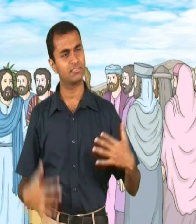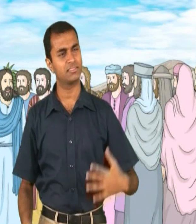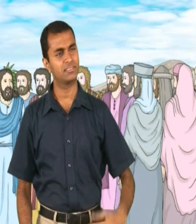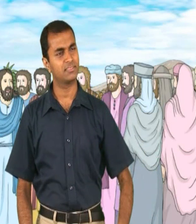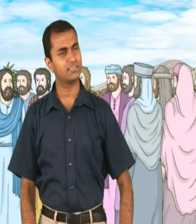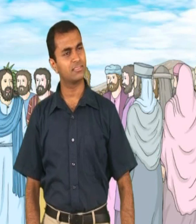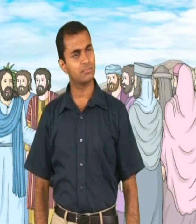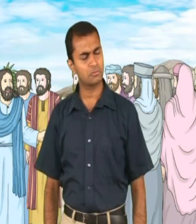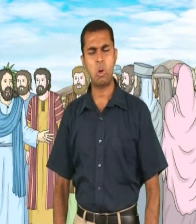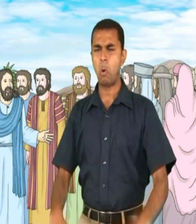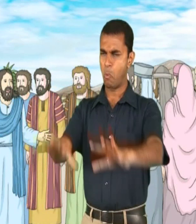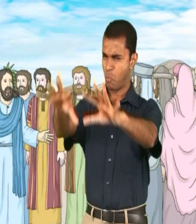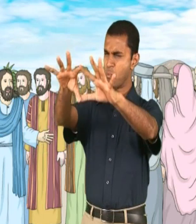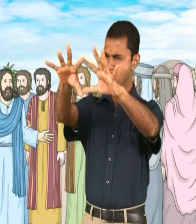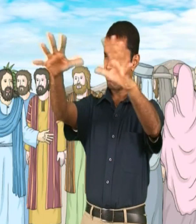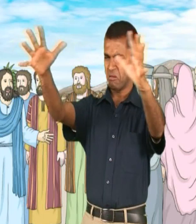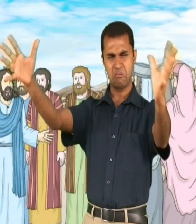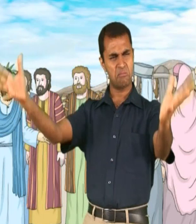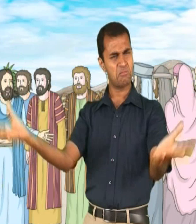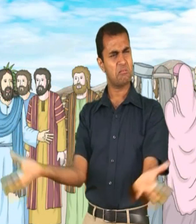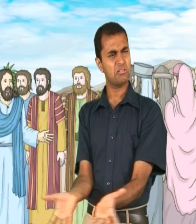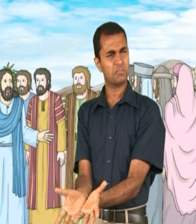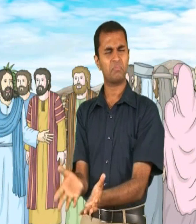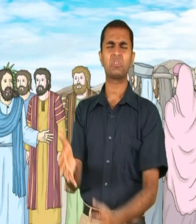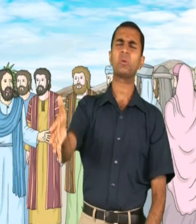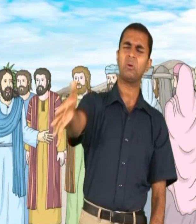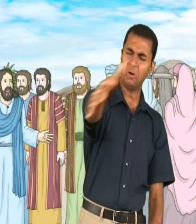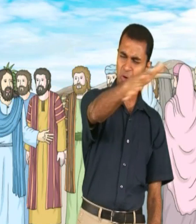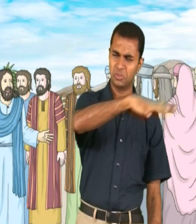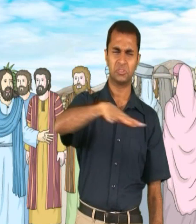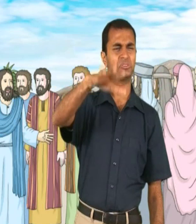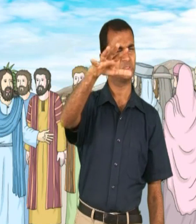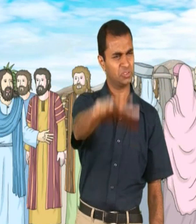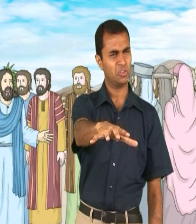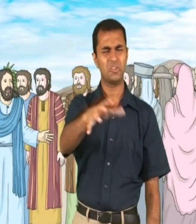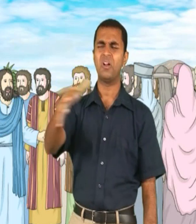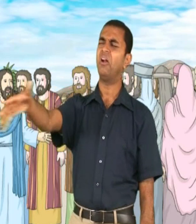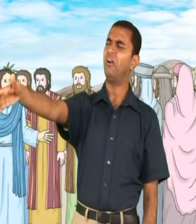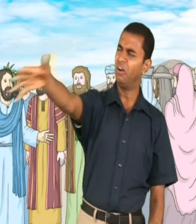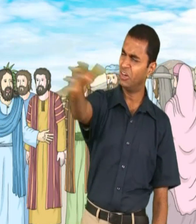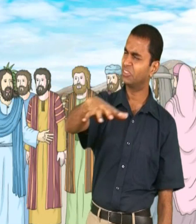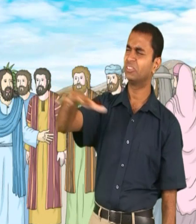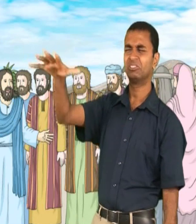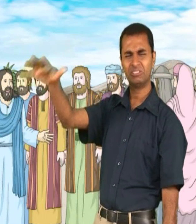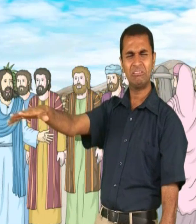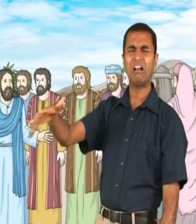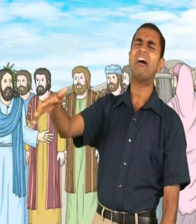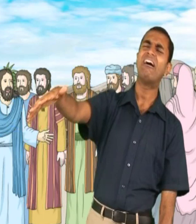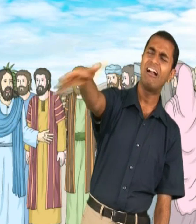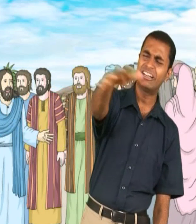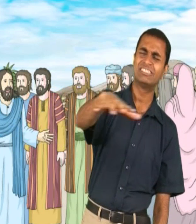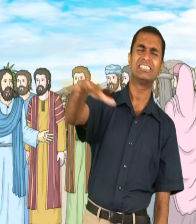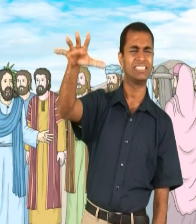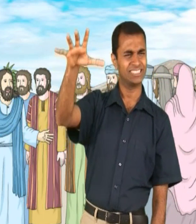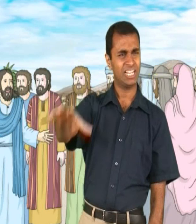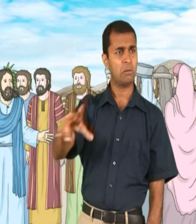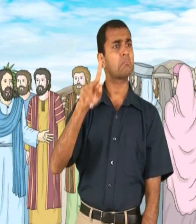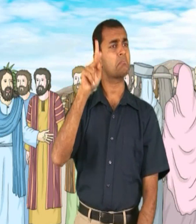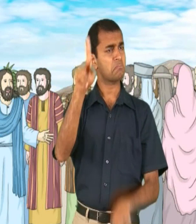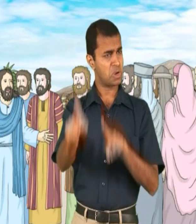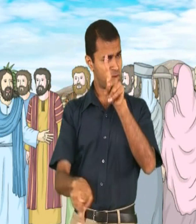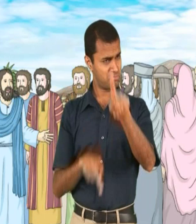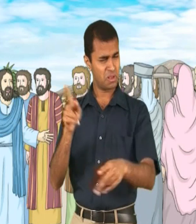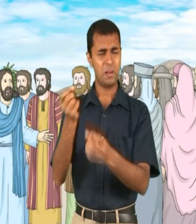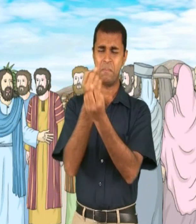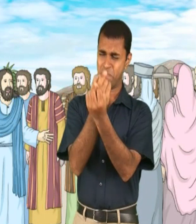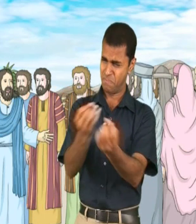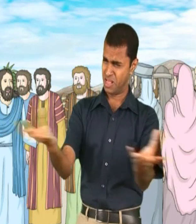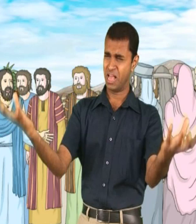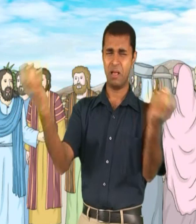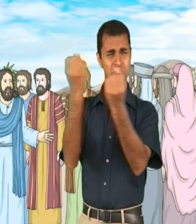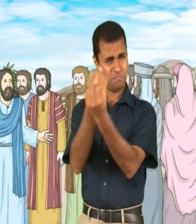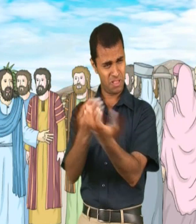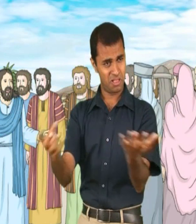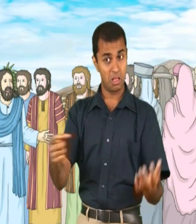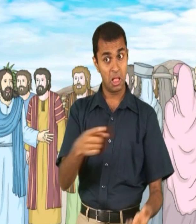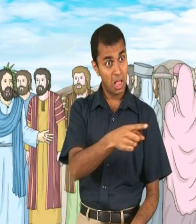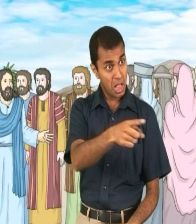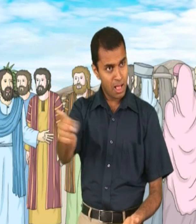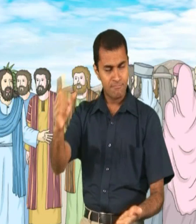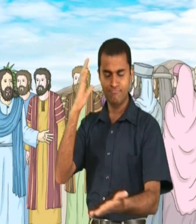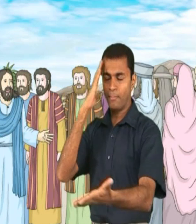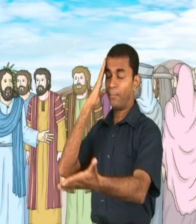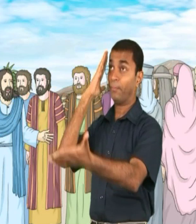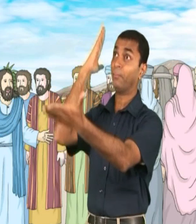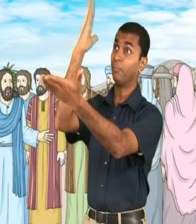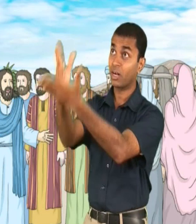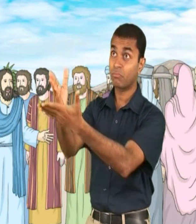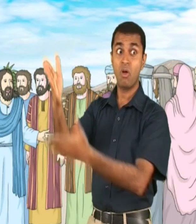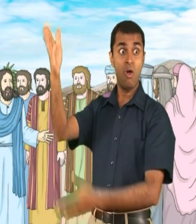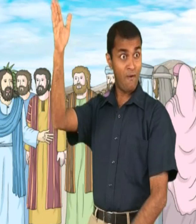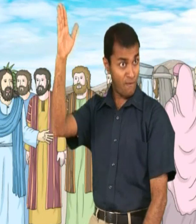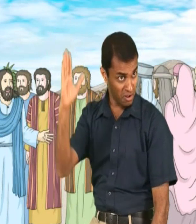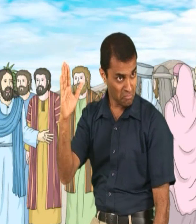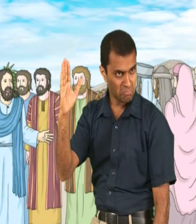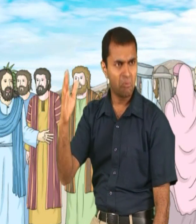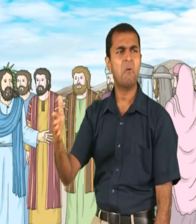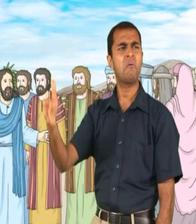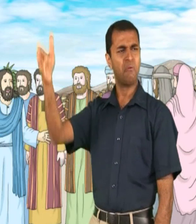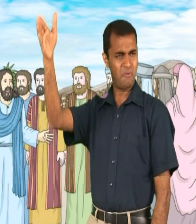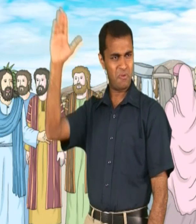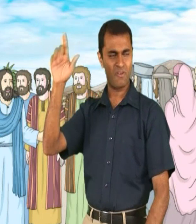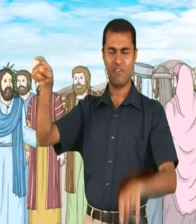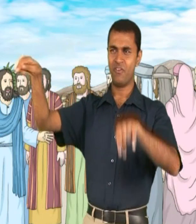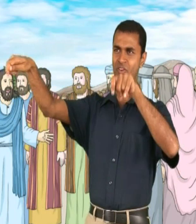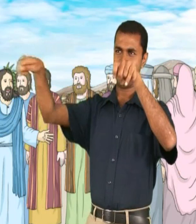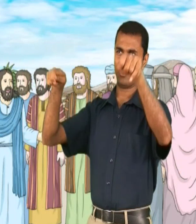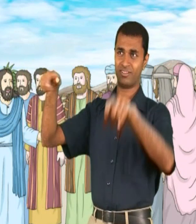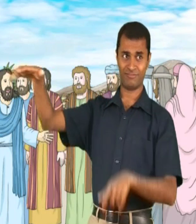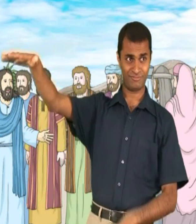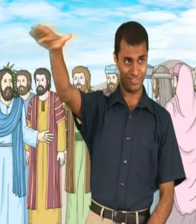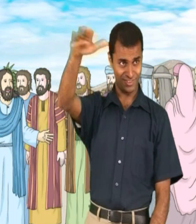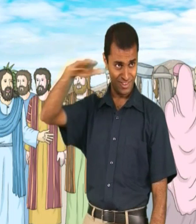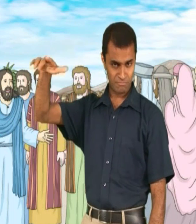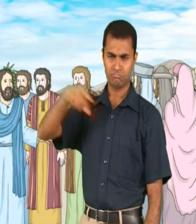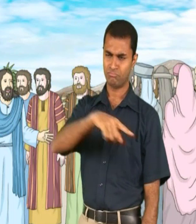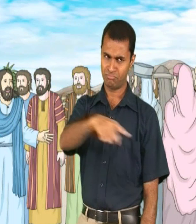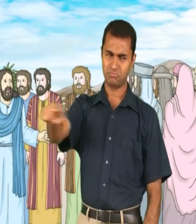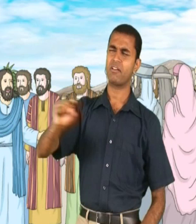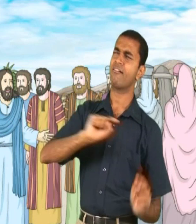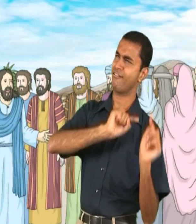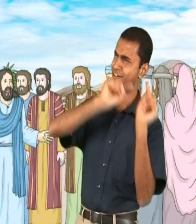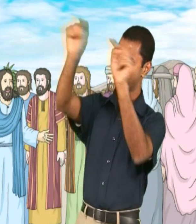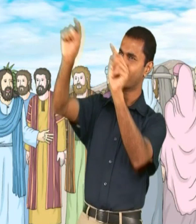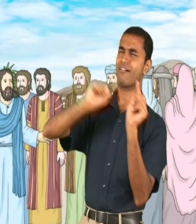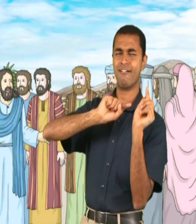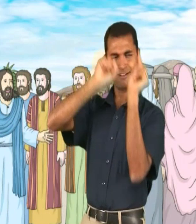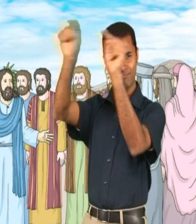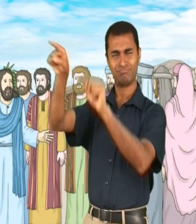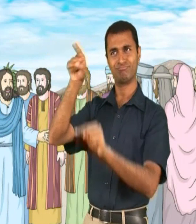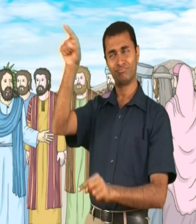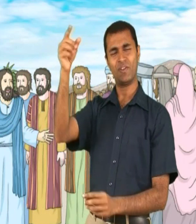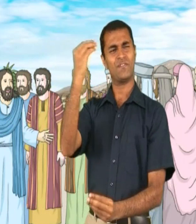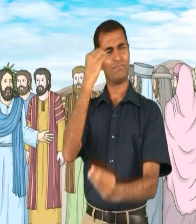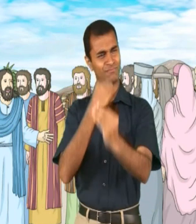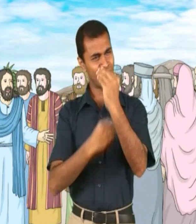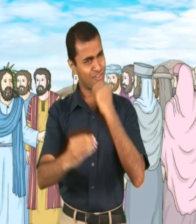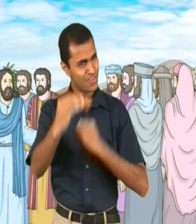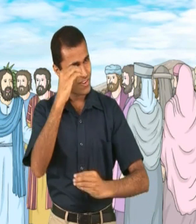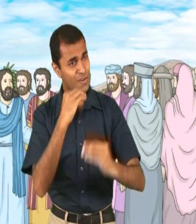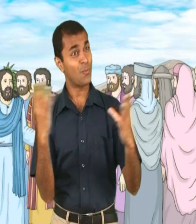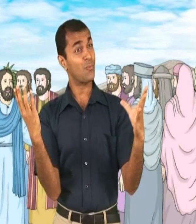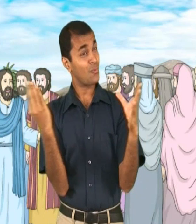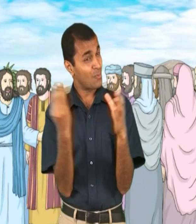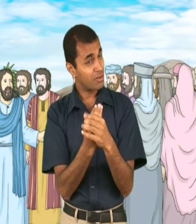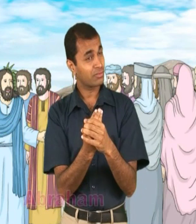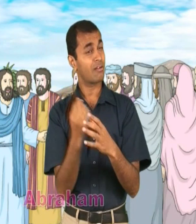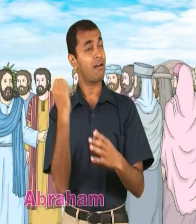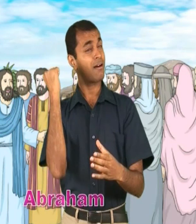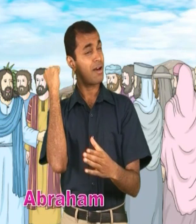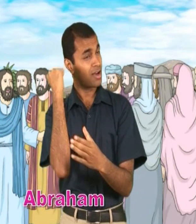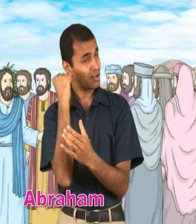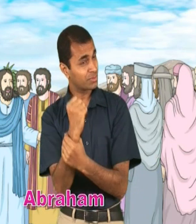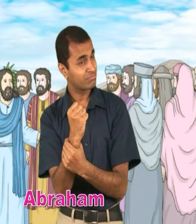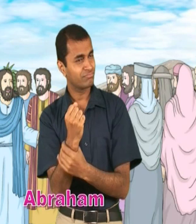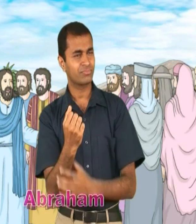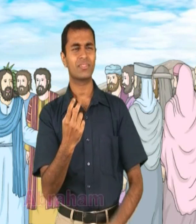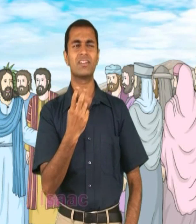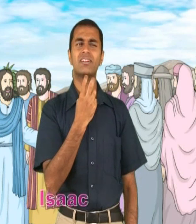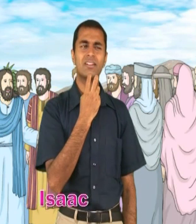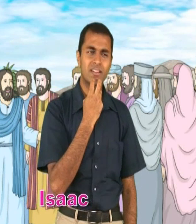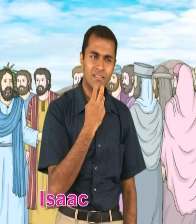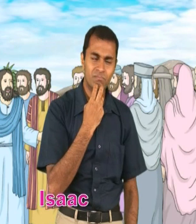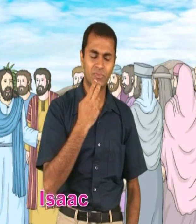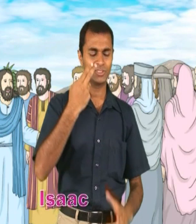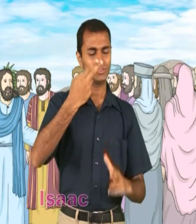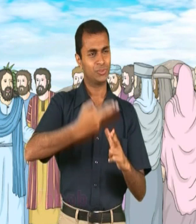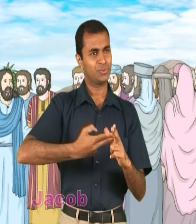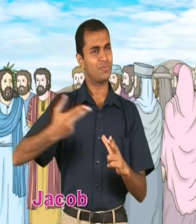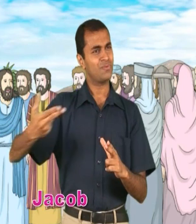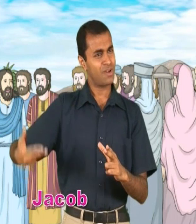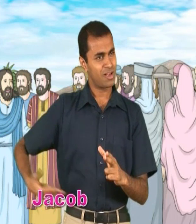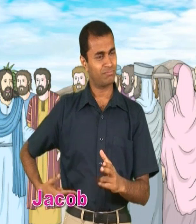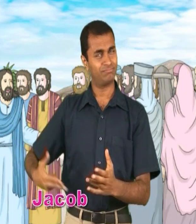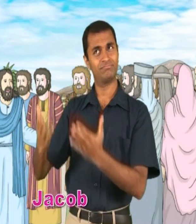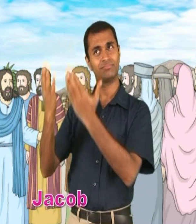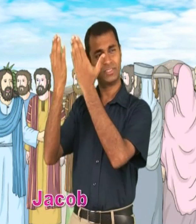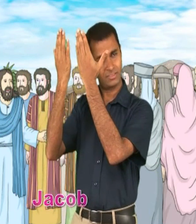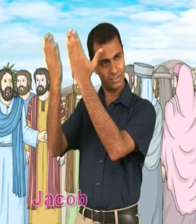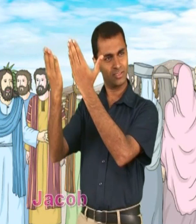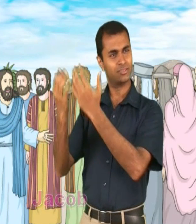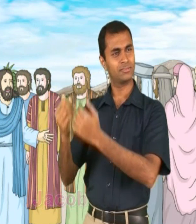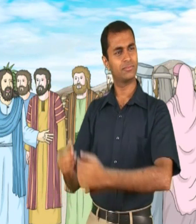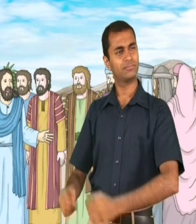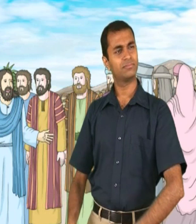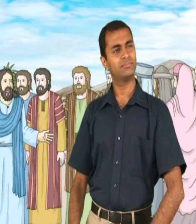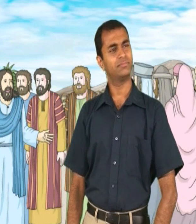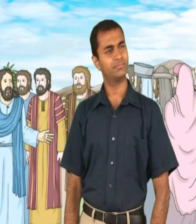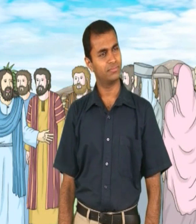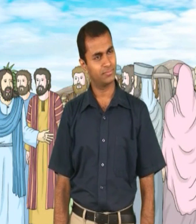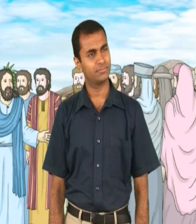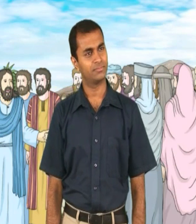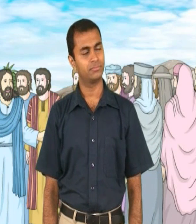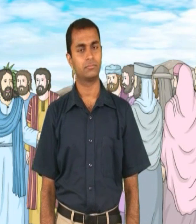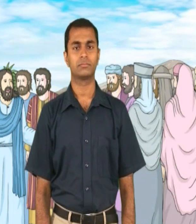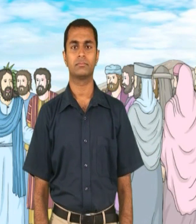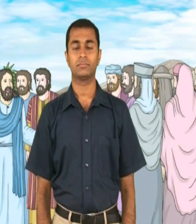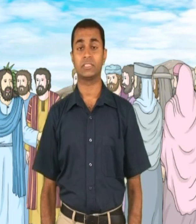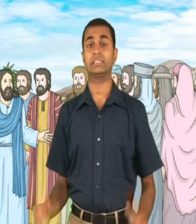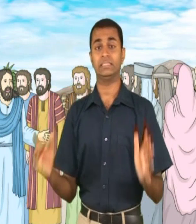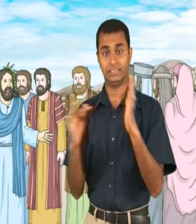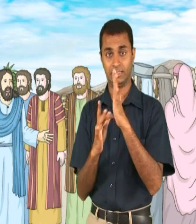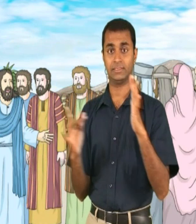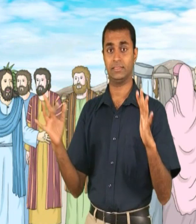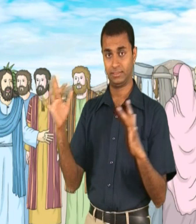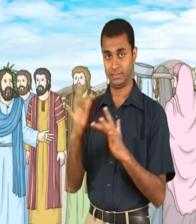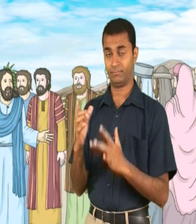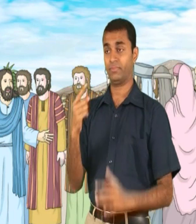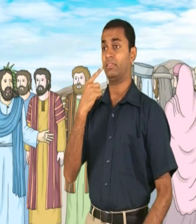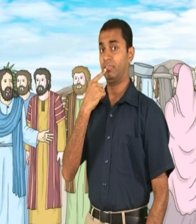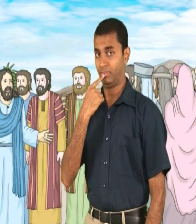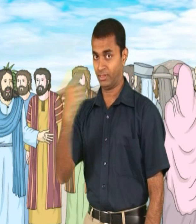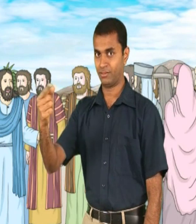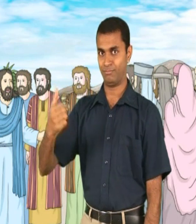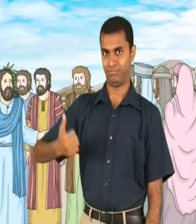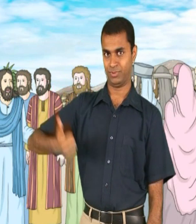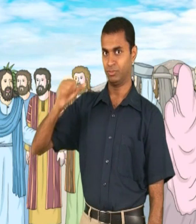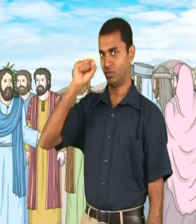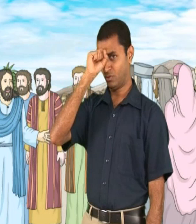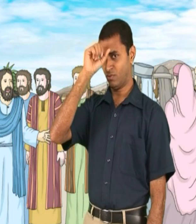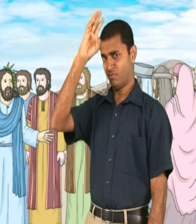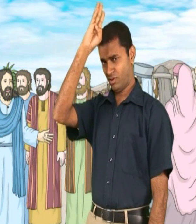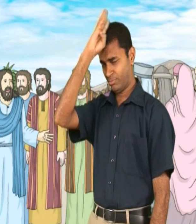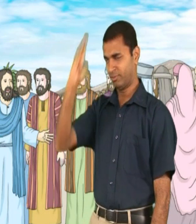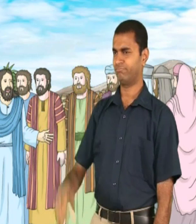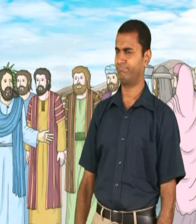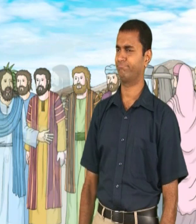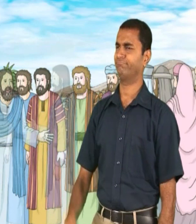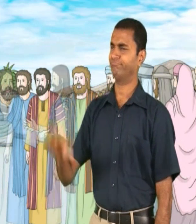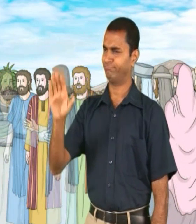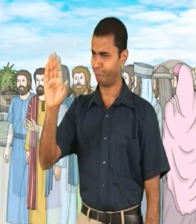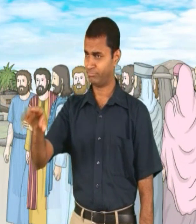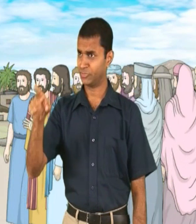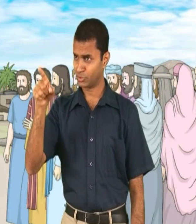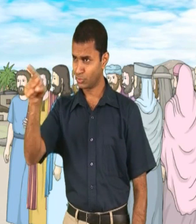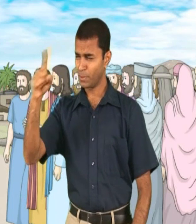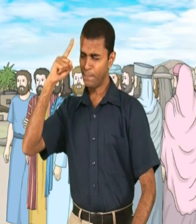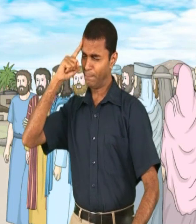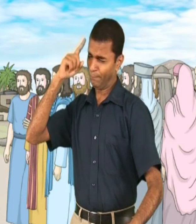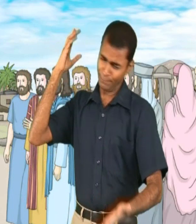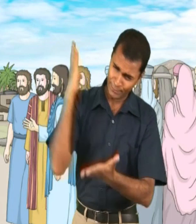But the sons of the kingdom will be thrown into the outer darkness, where there will be weeping and gnashing of teeth.”